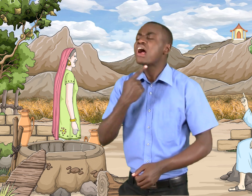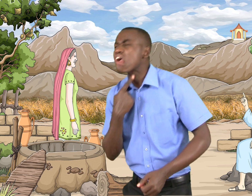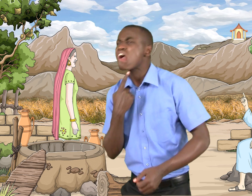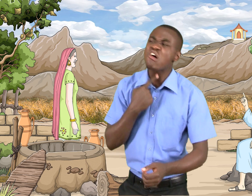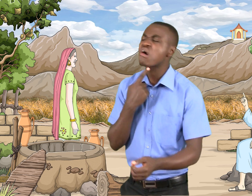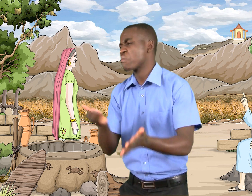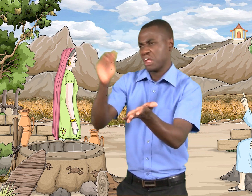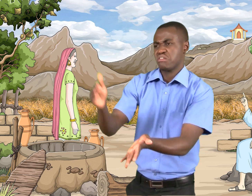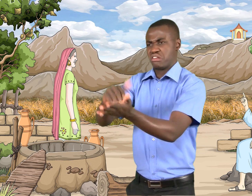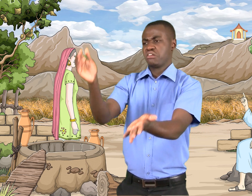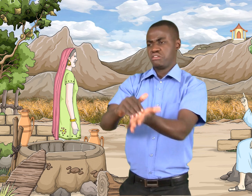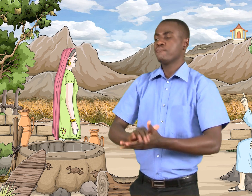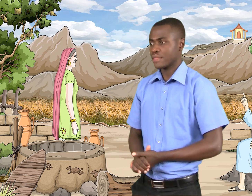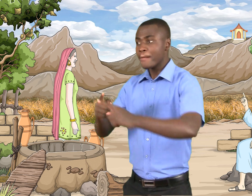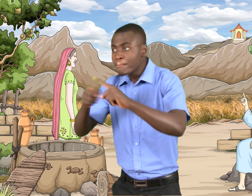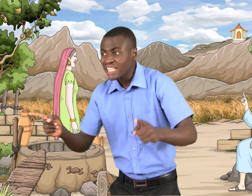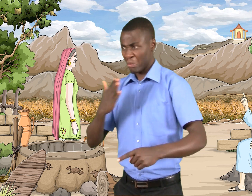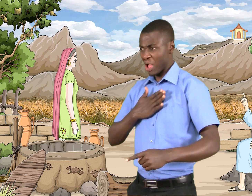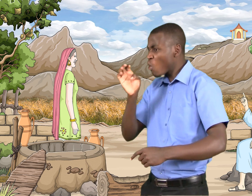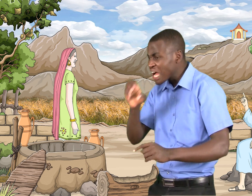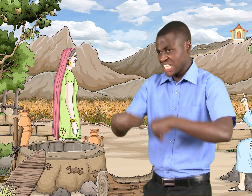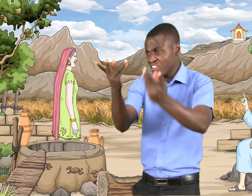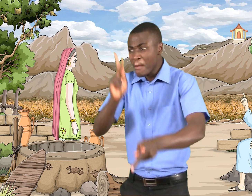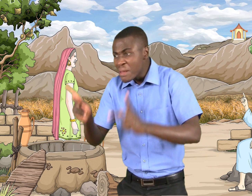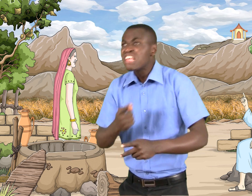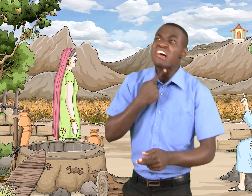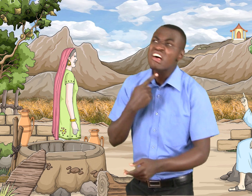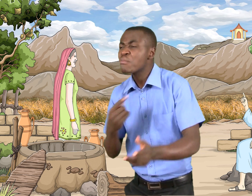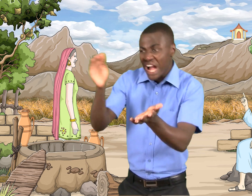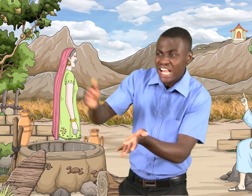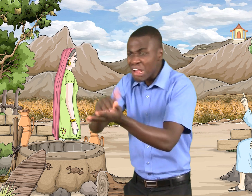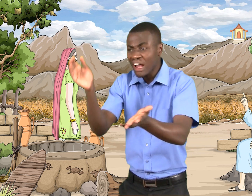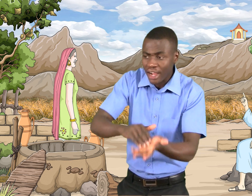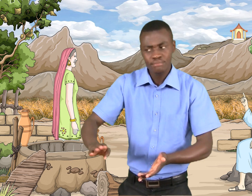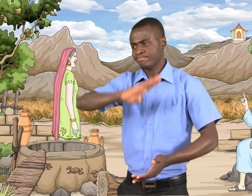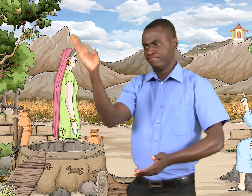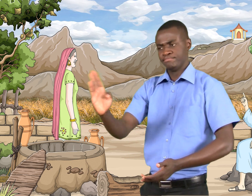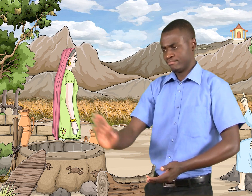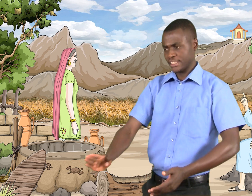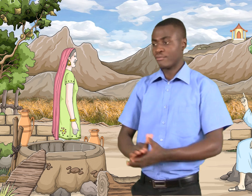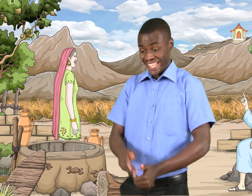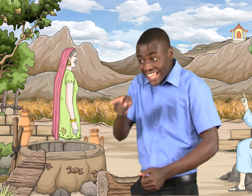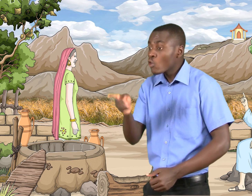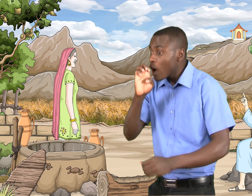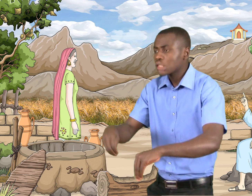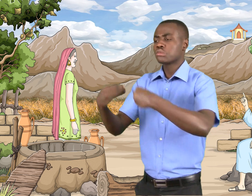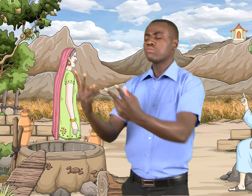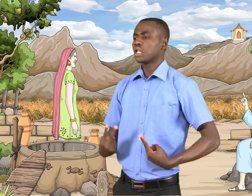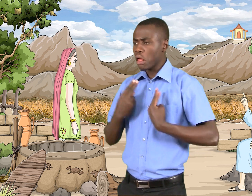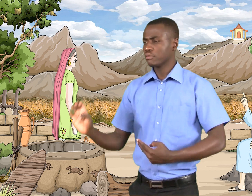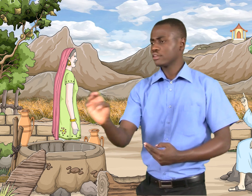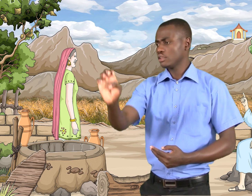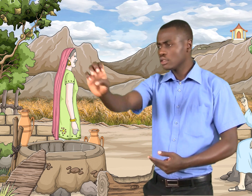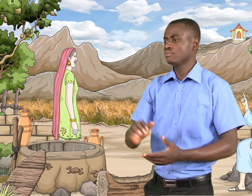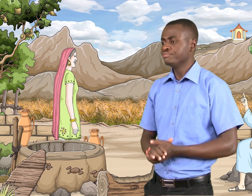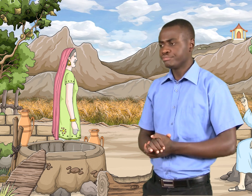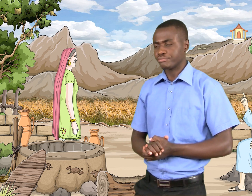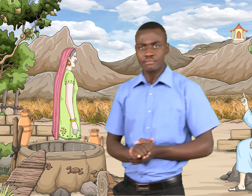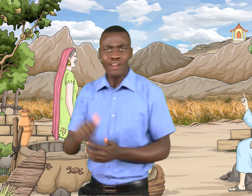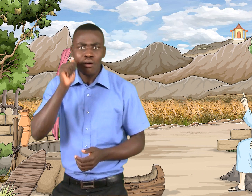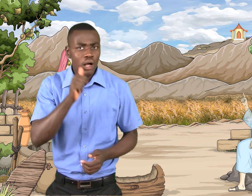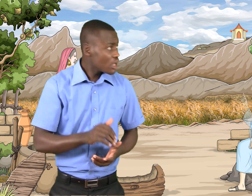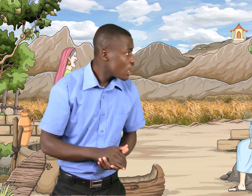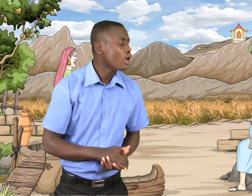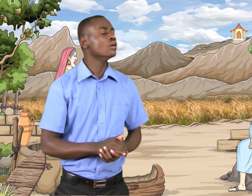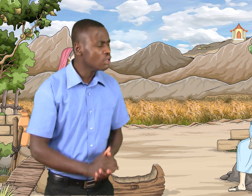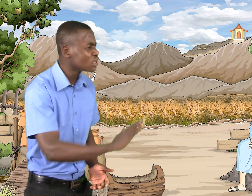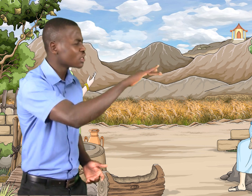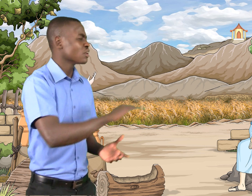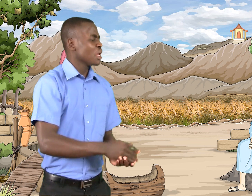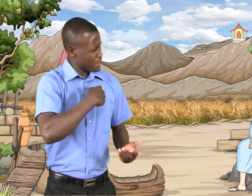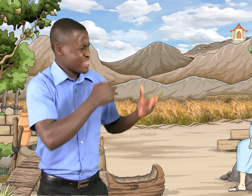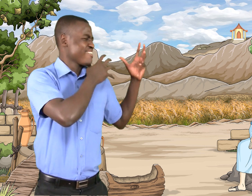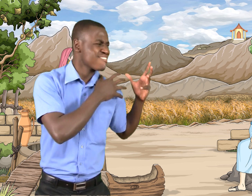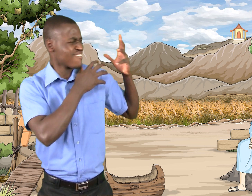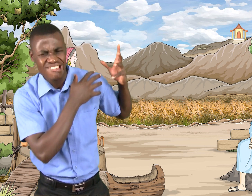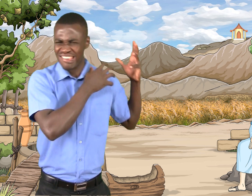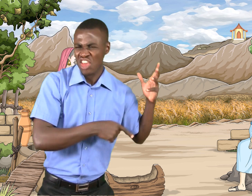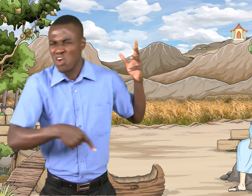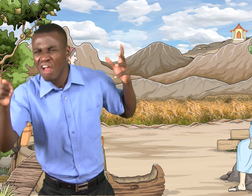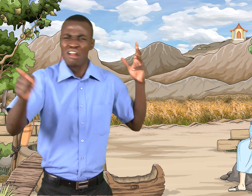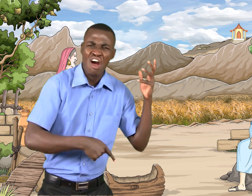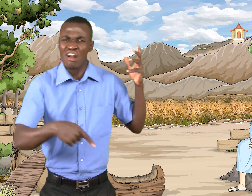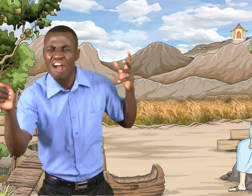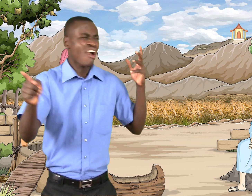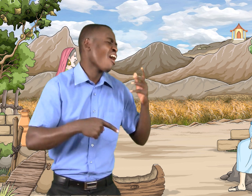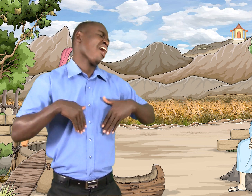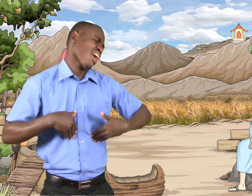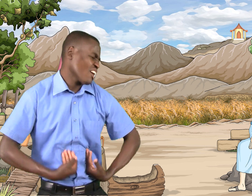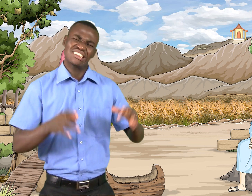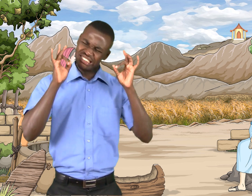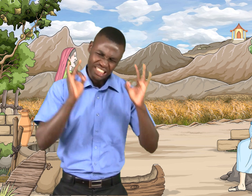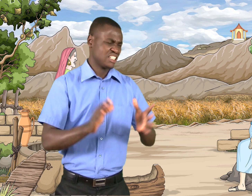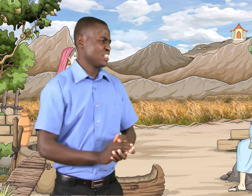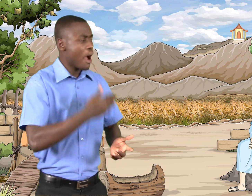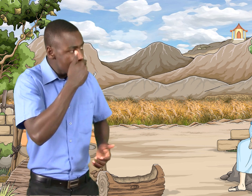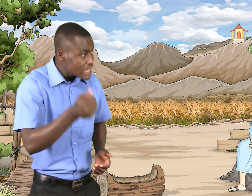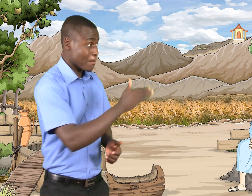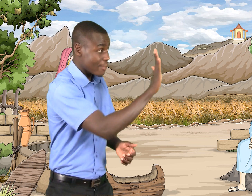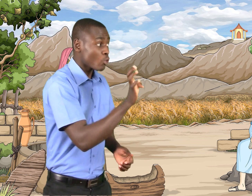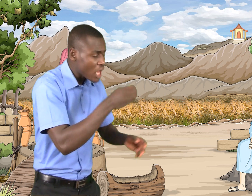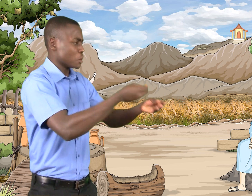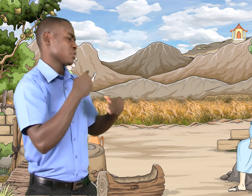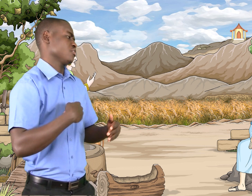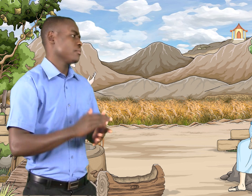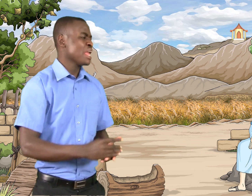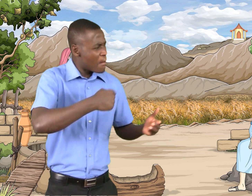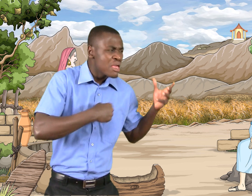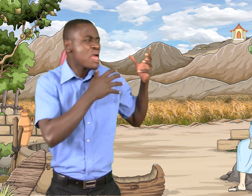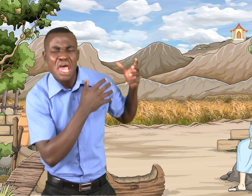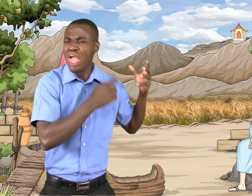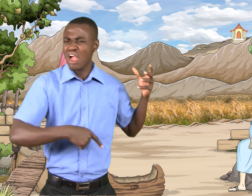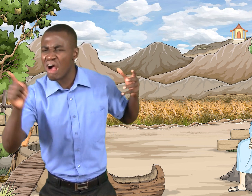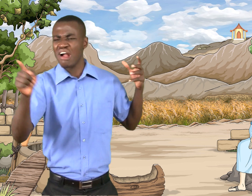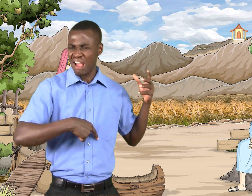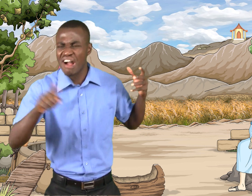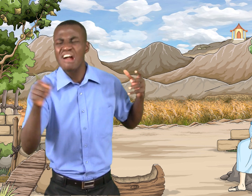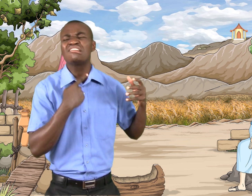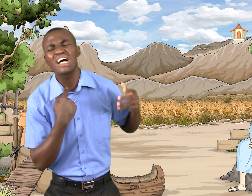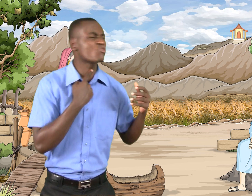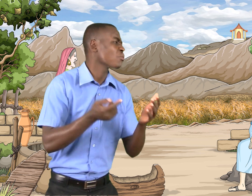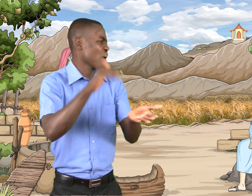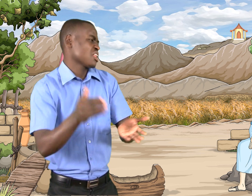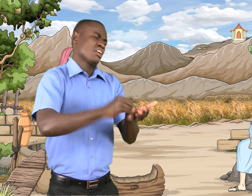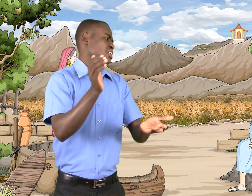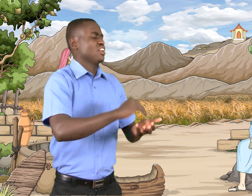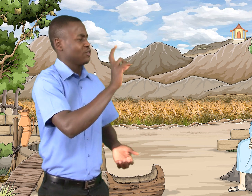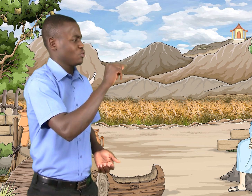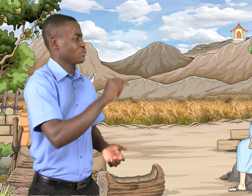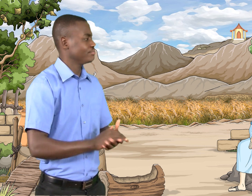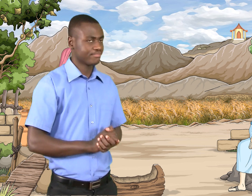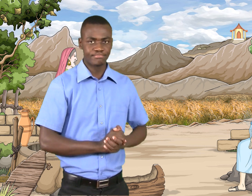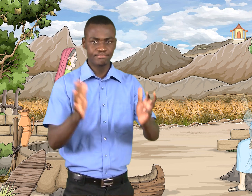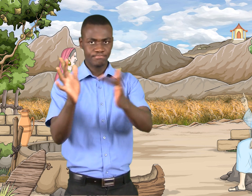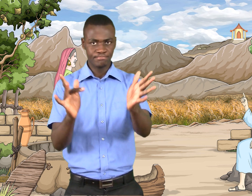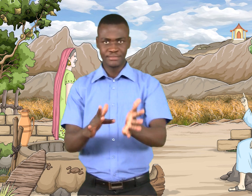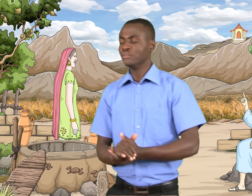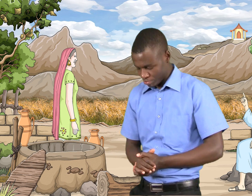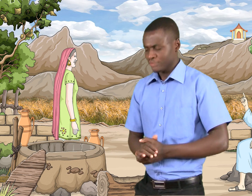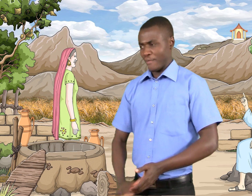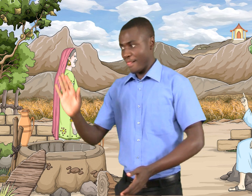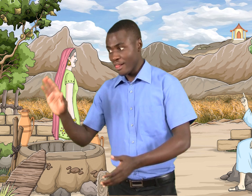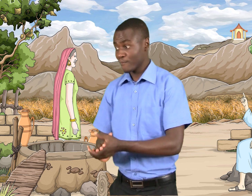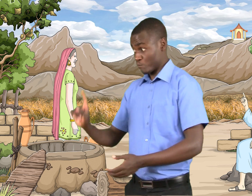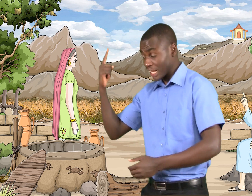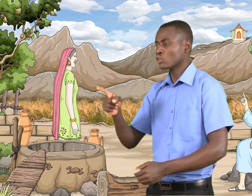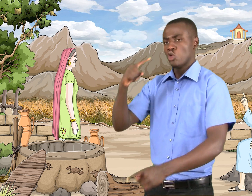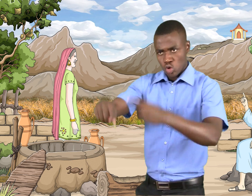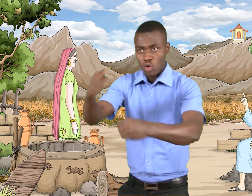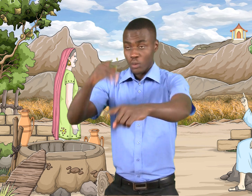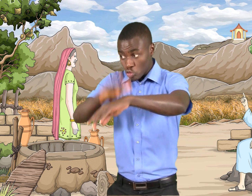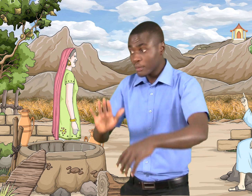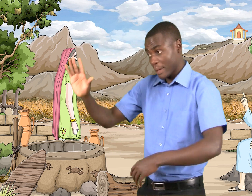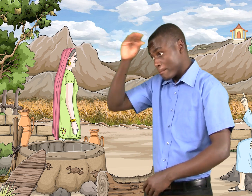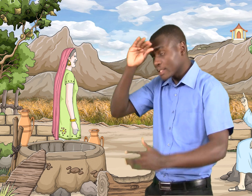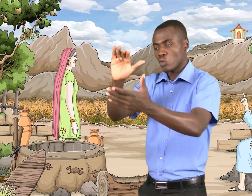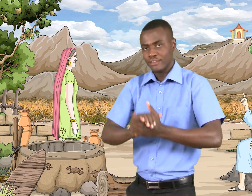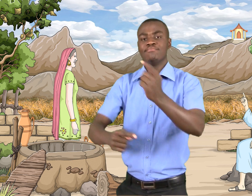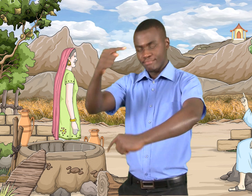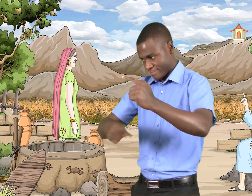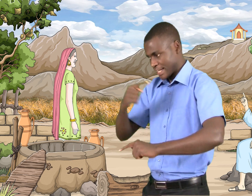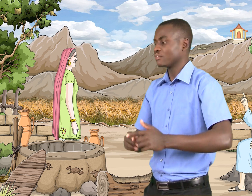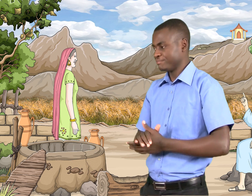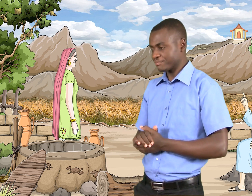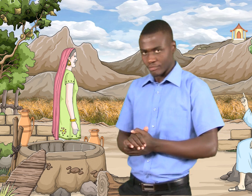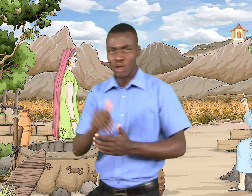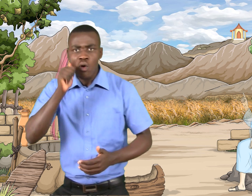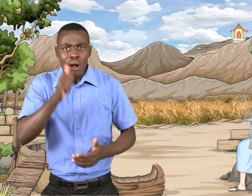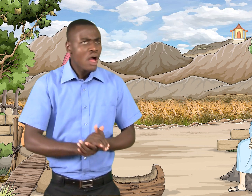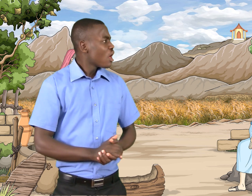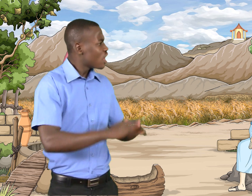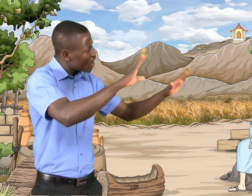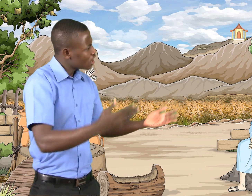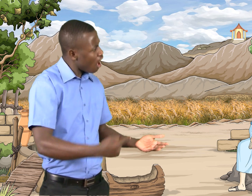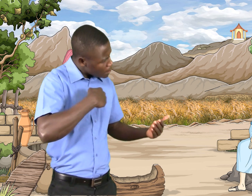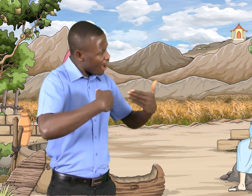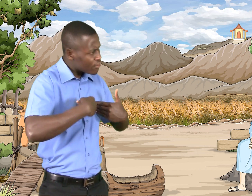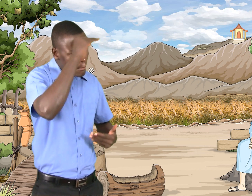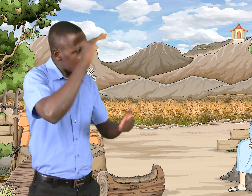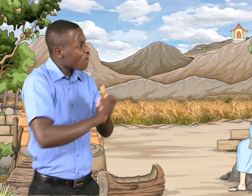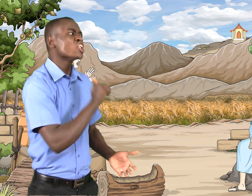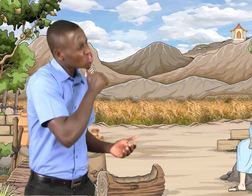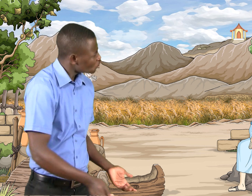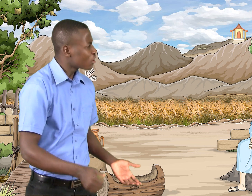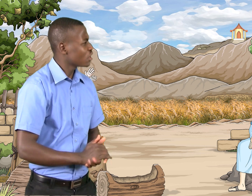Indeed, the water I give him will become in him a fount of water springing up to eternal life.” The woman said to Him, “Sir, give me this water so that I will not get thirsty and have to keep coming here to draw water.” Jesus told her, “Go, call your husband and come back.”